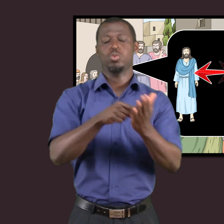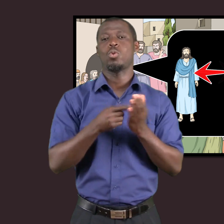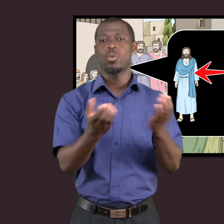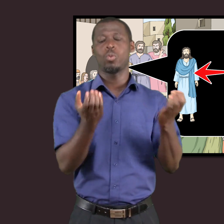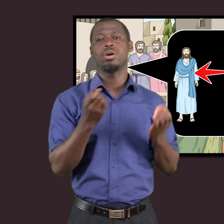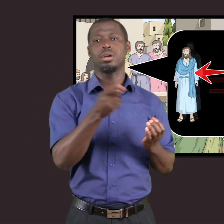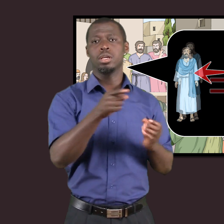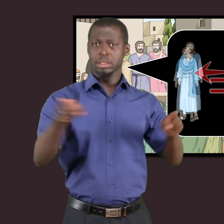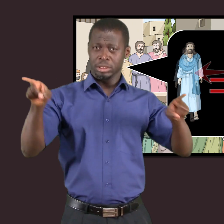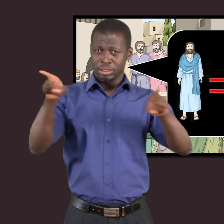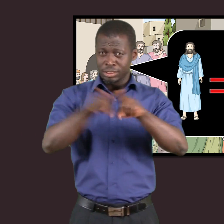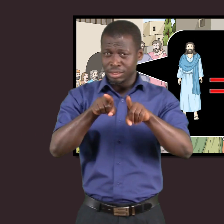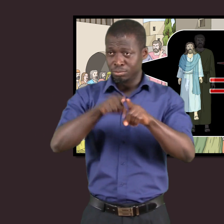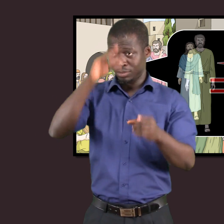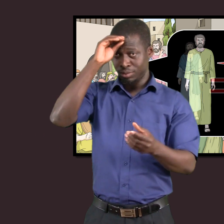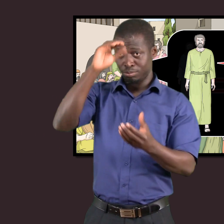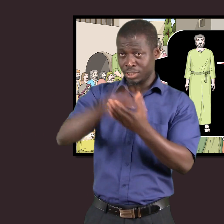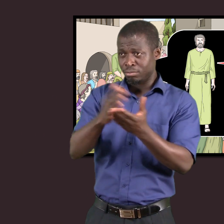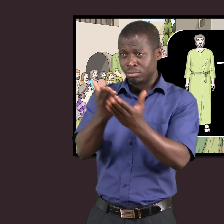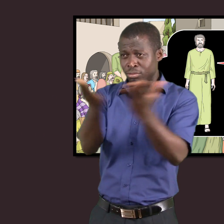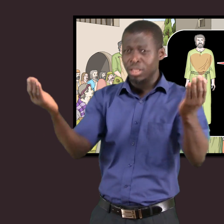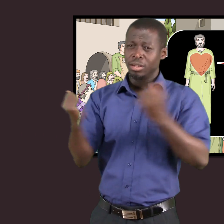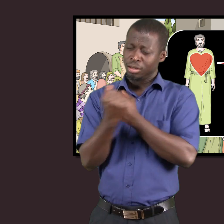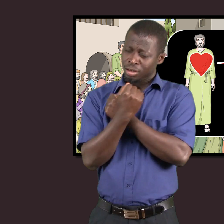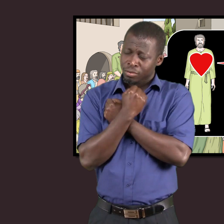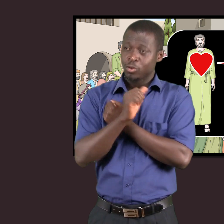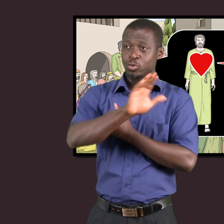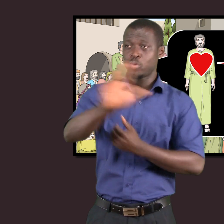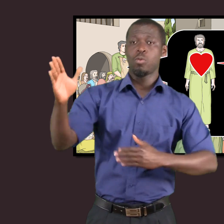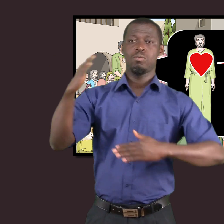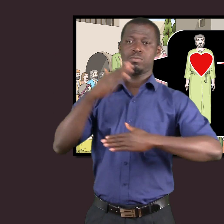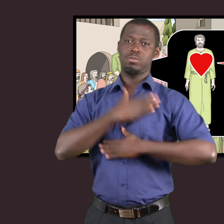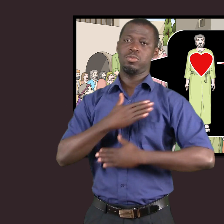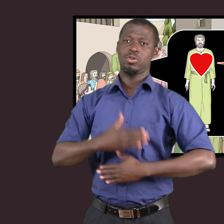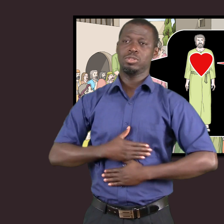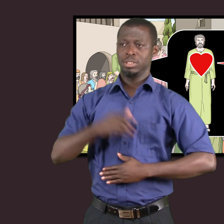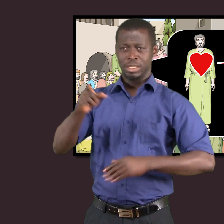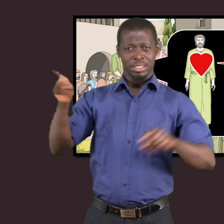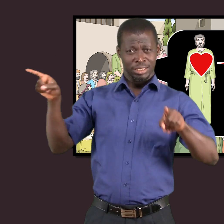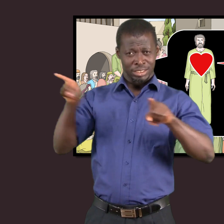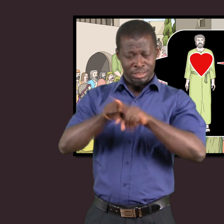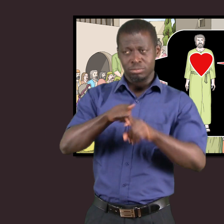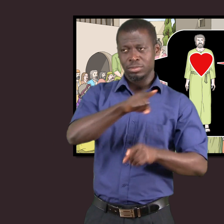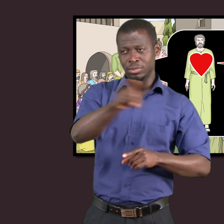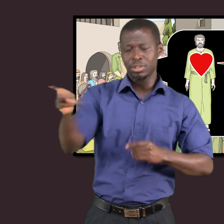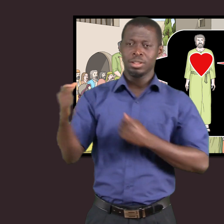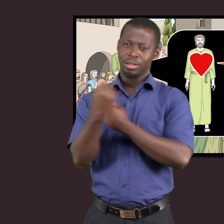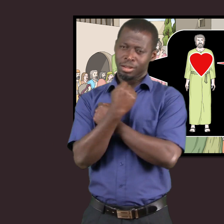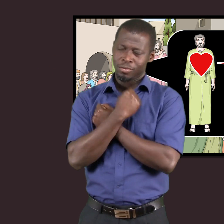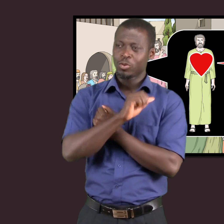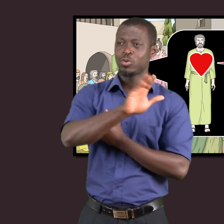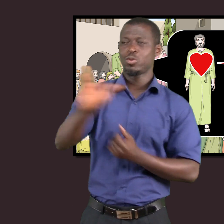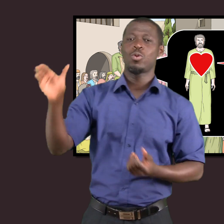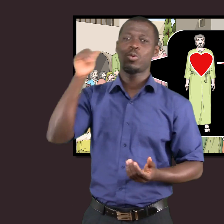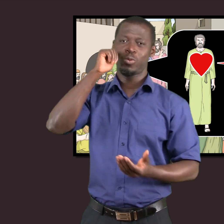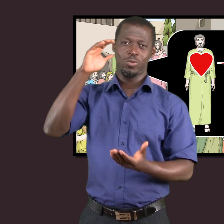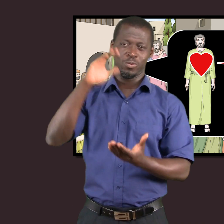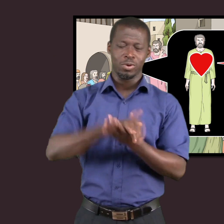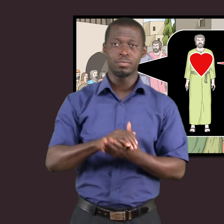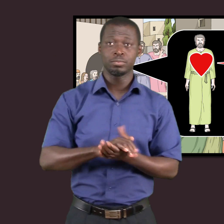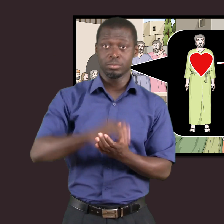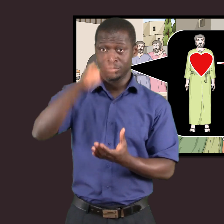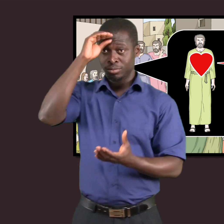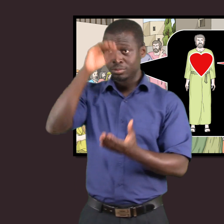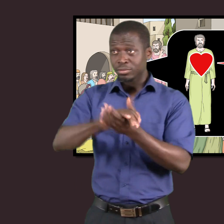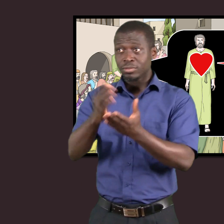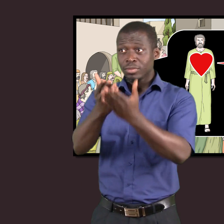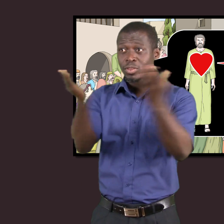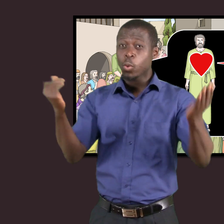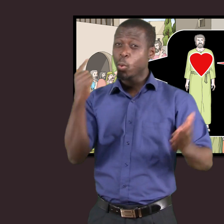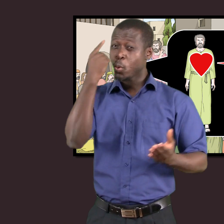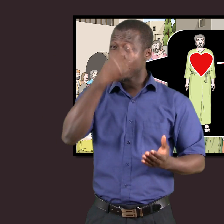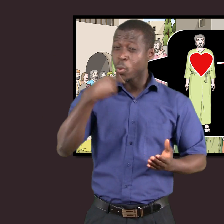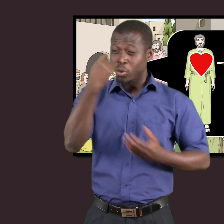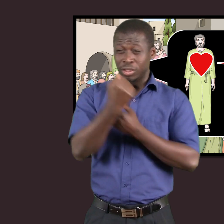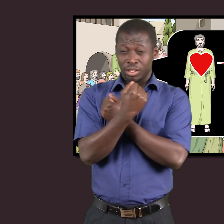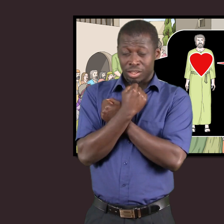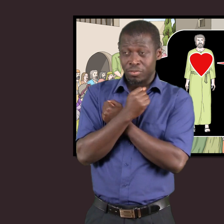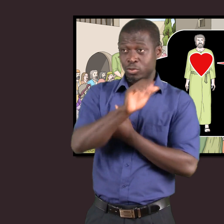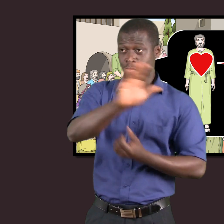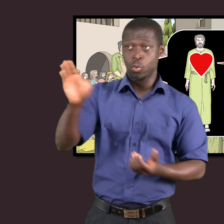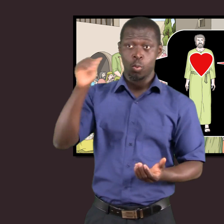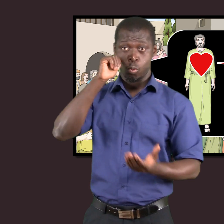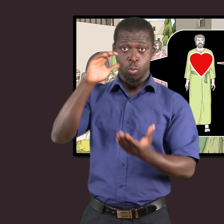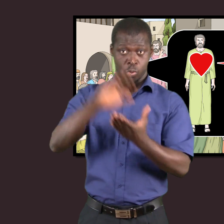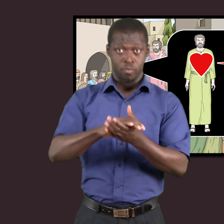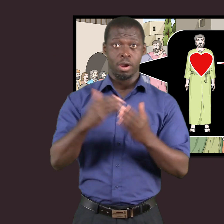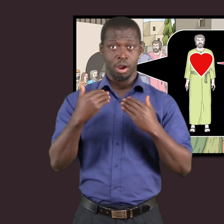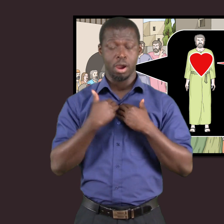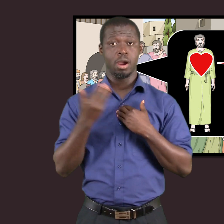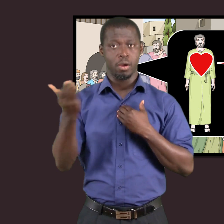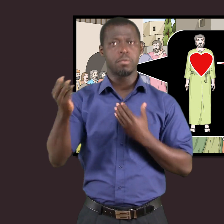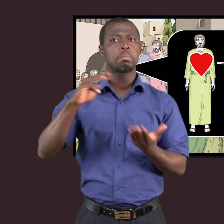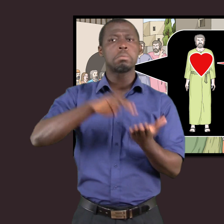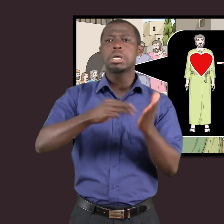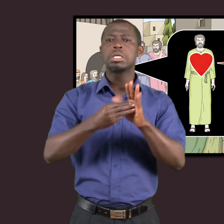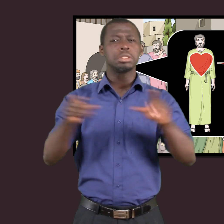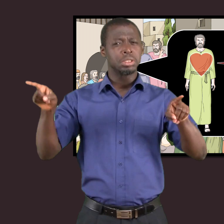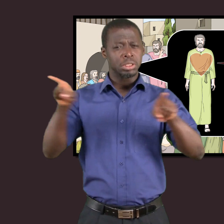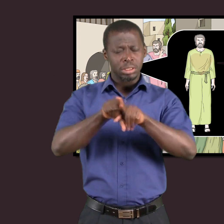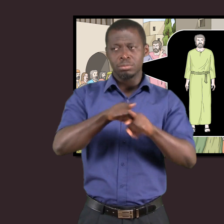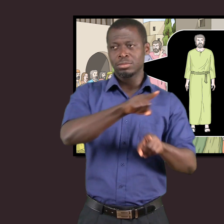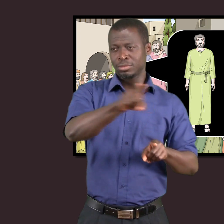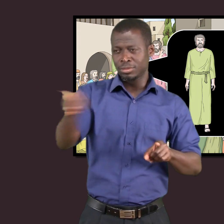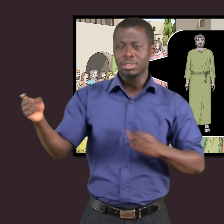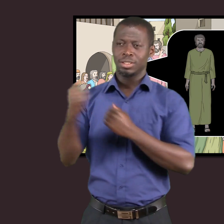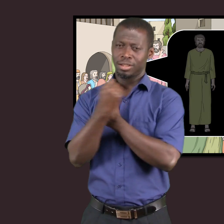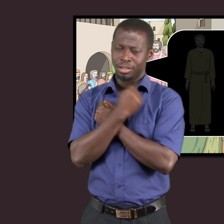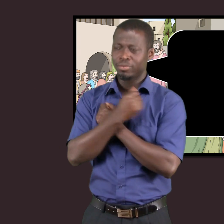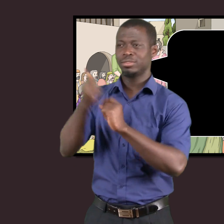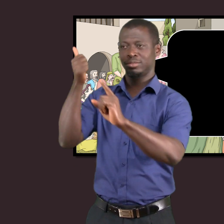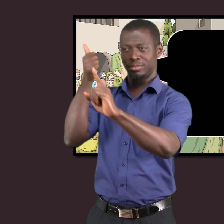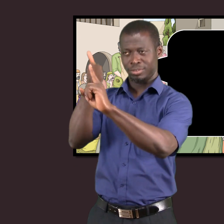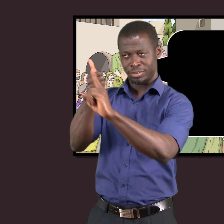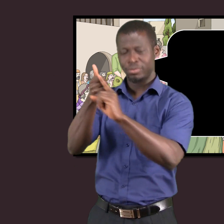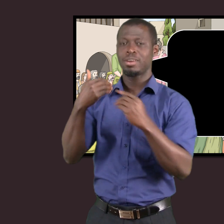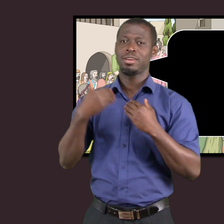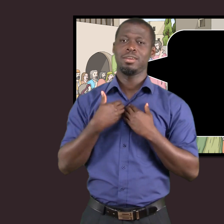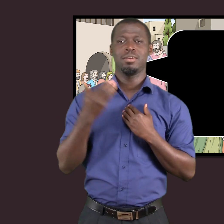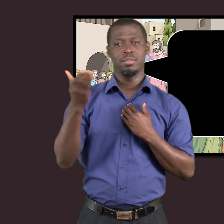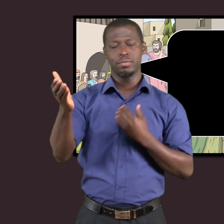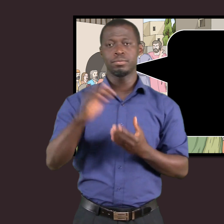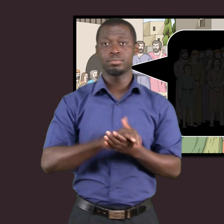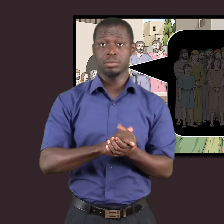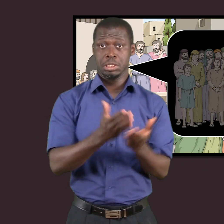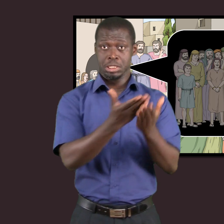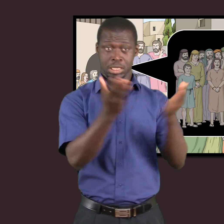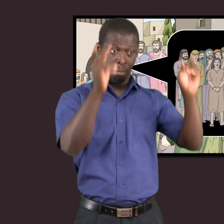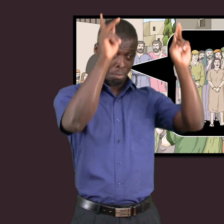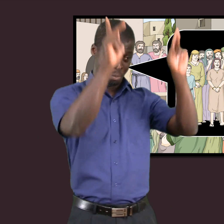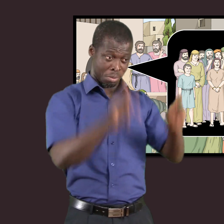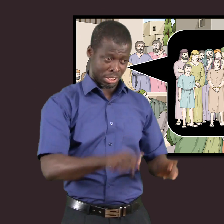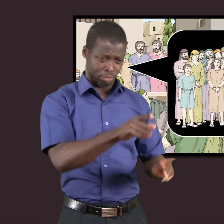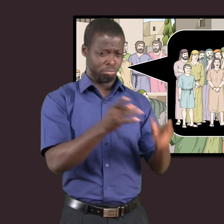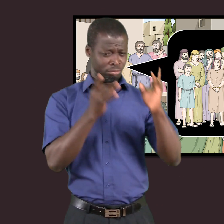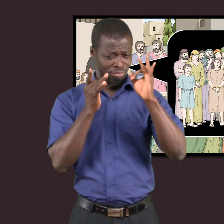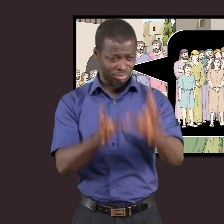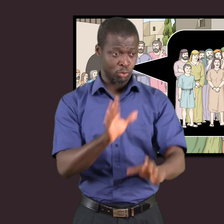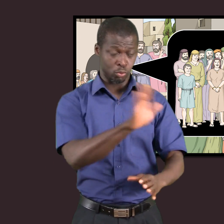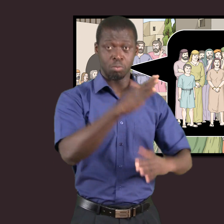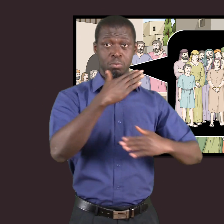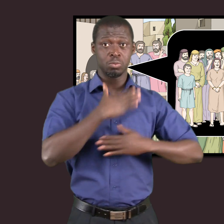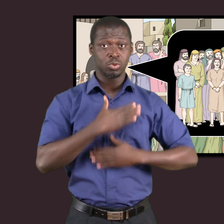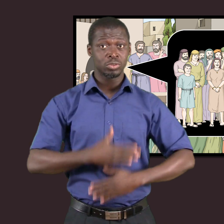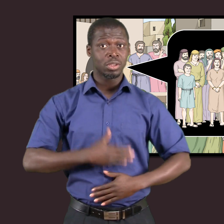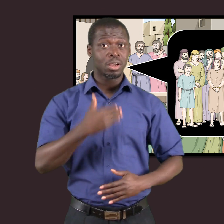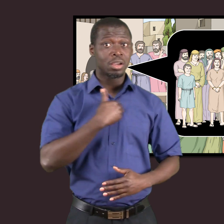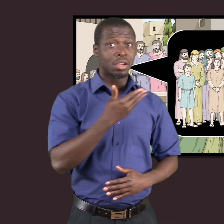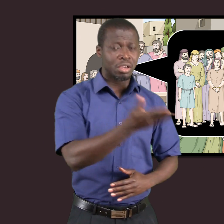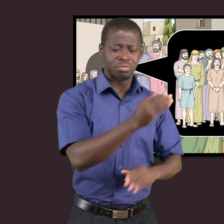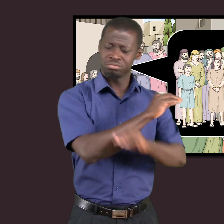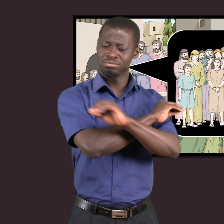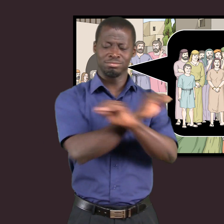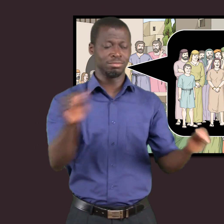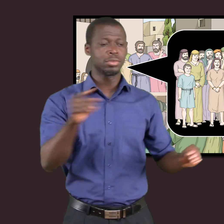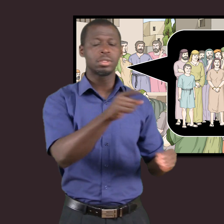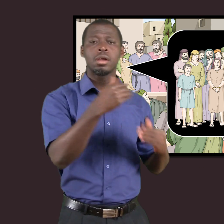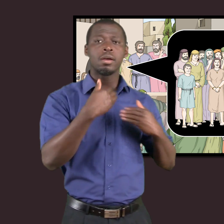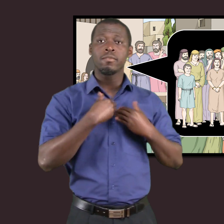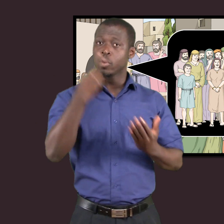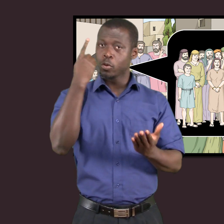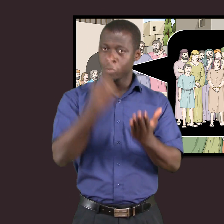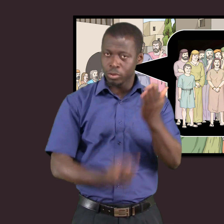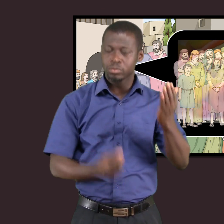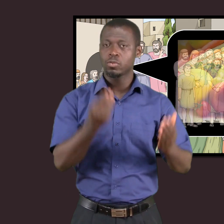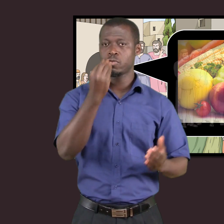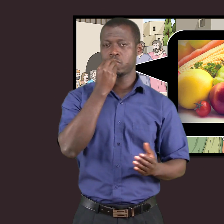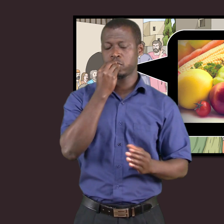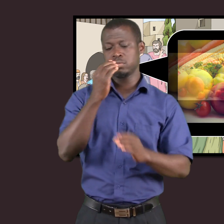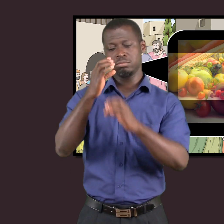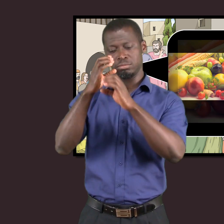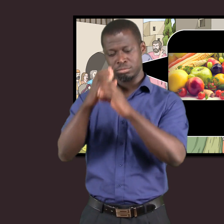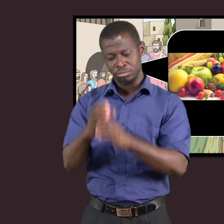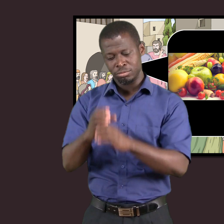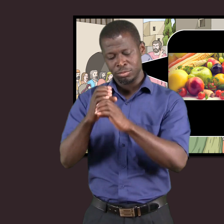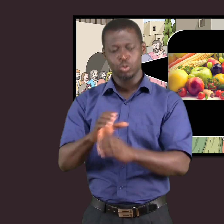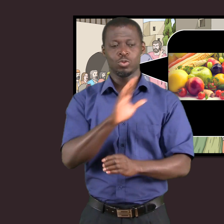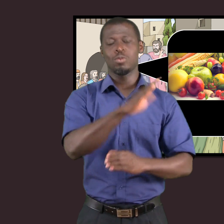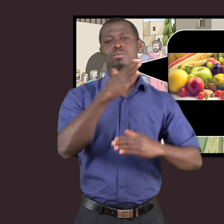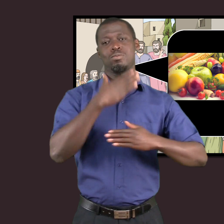In the same way, husbands ought to love their wives as their own bodies. He who loves his wife loves himself.